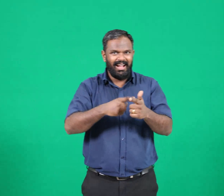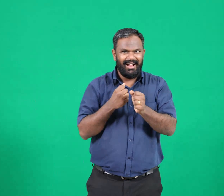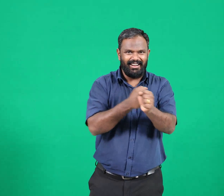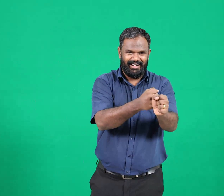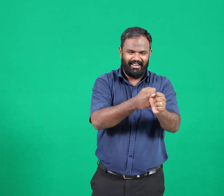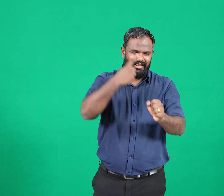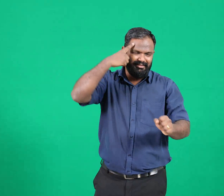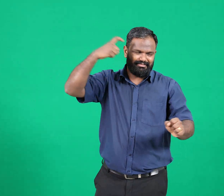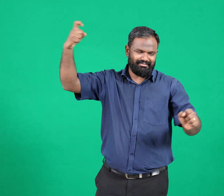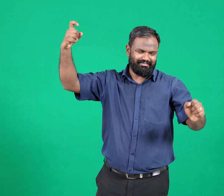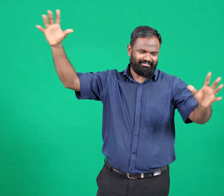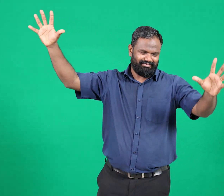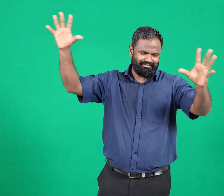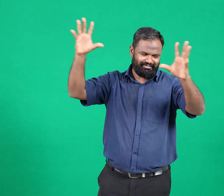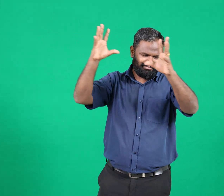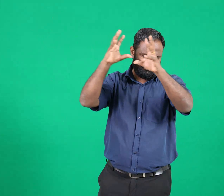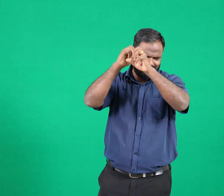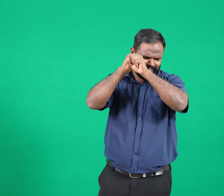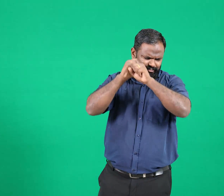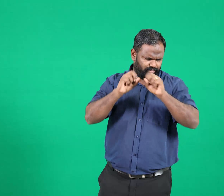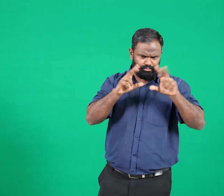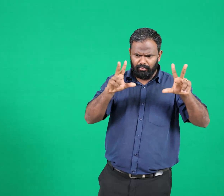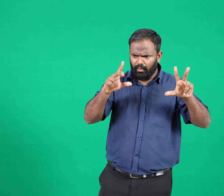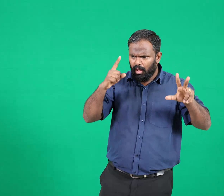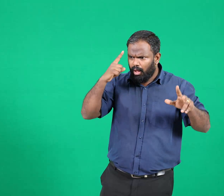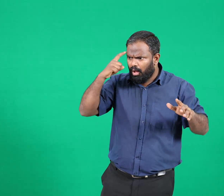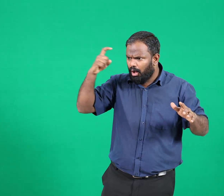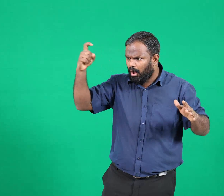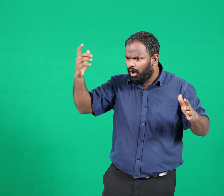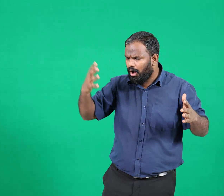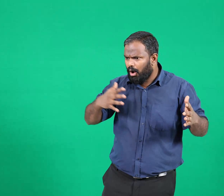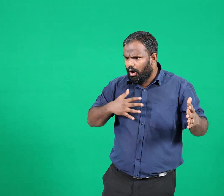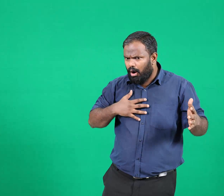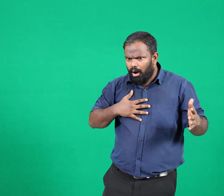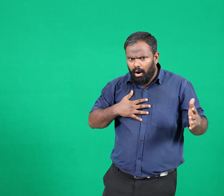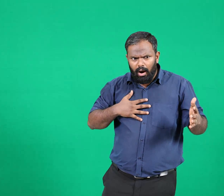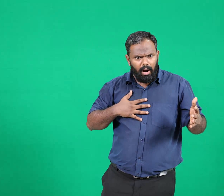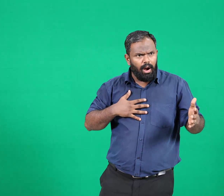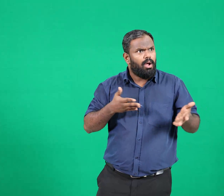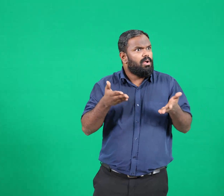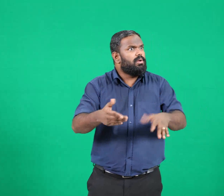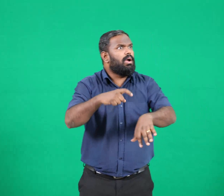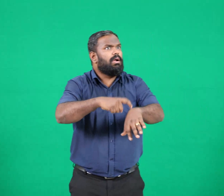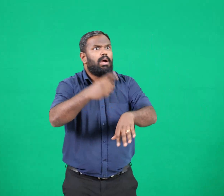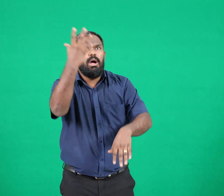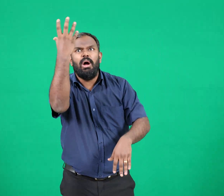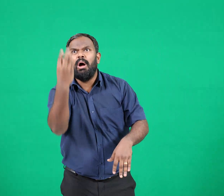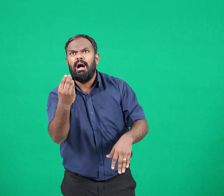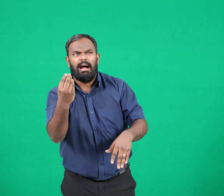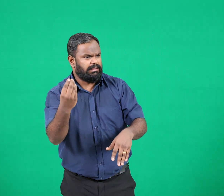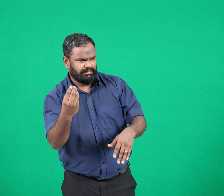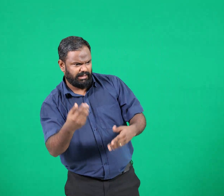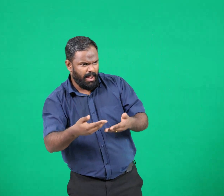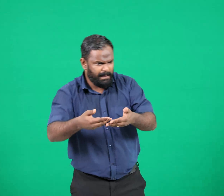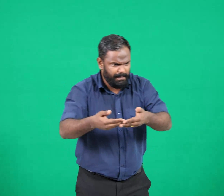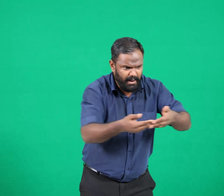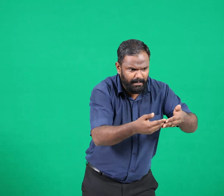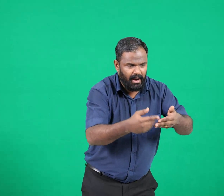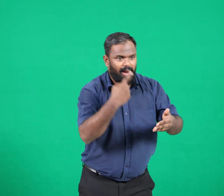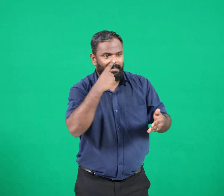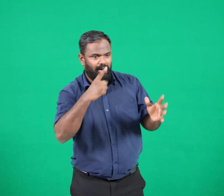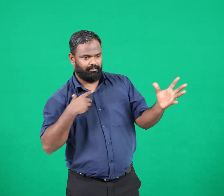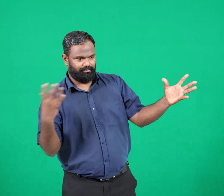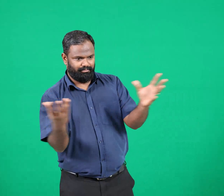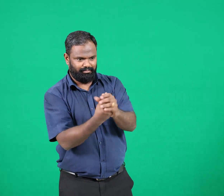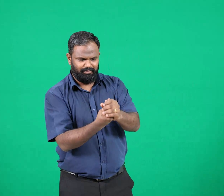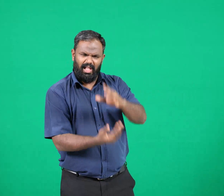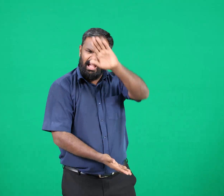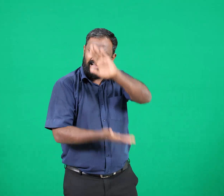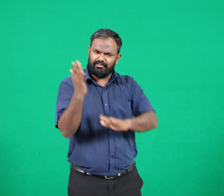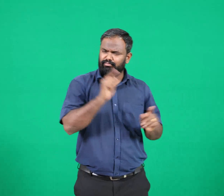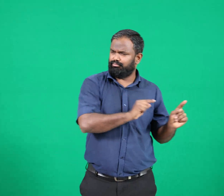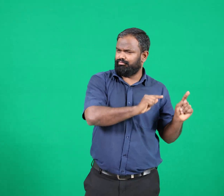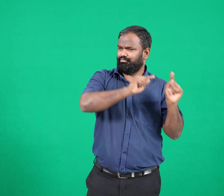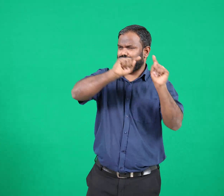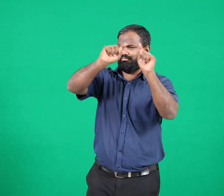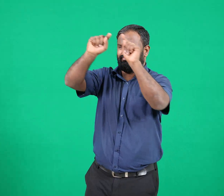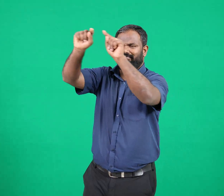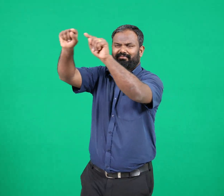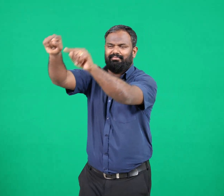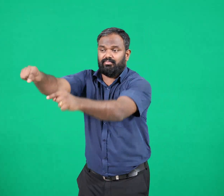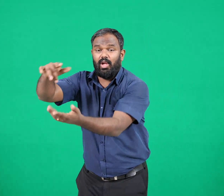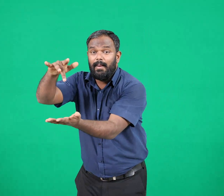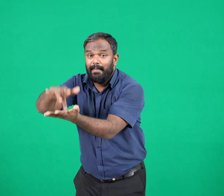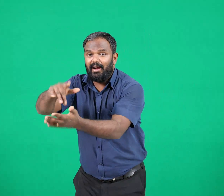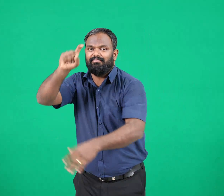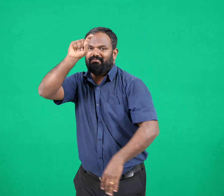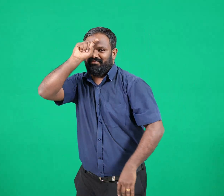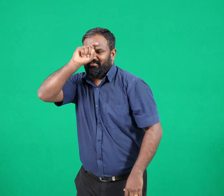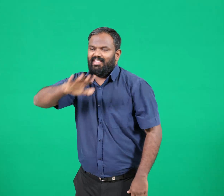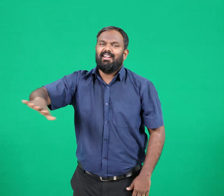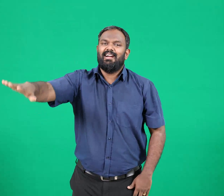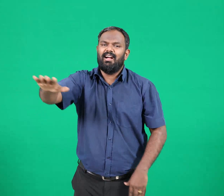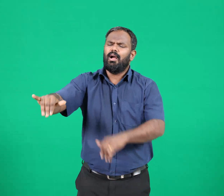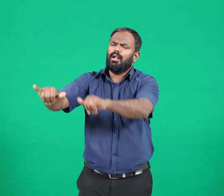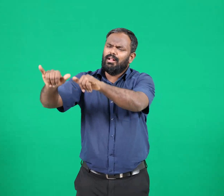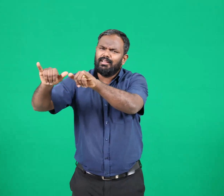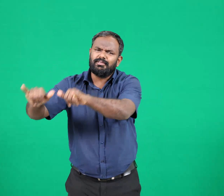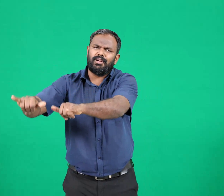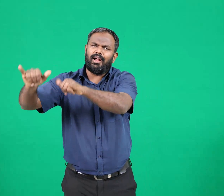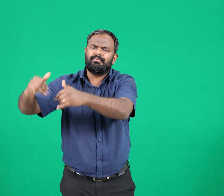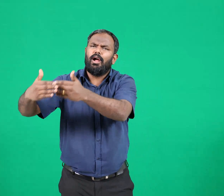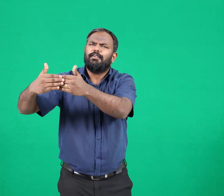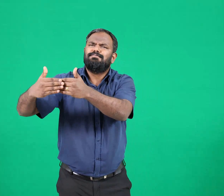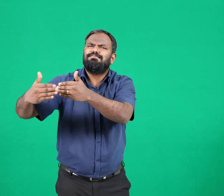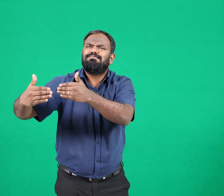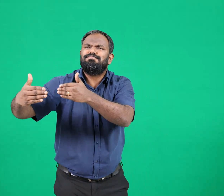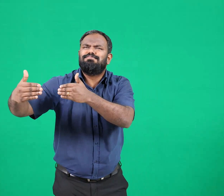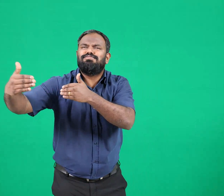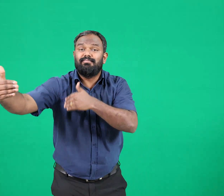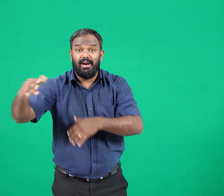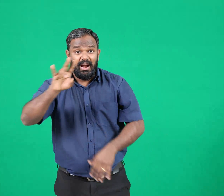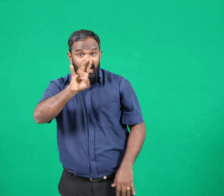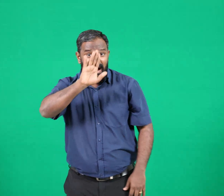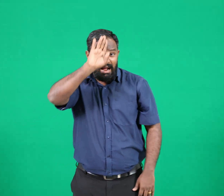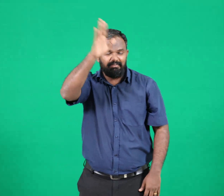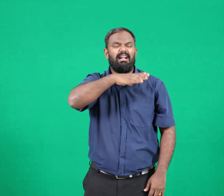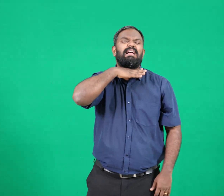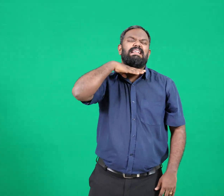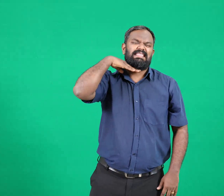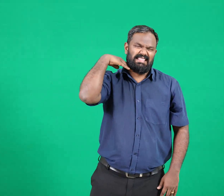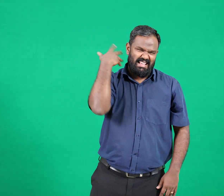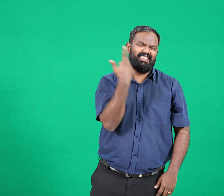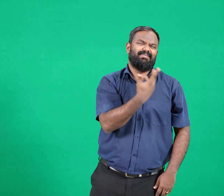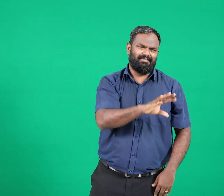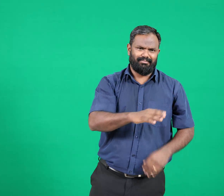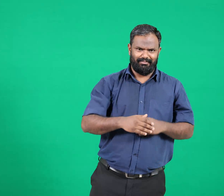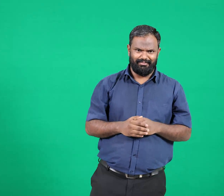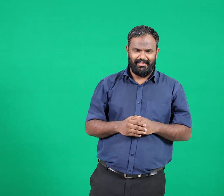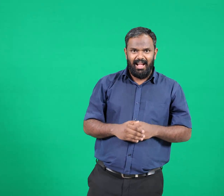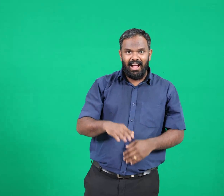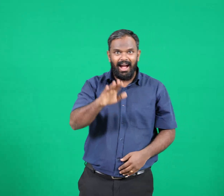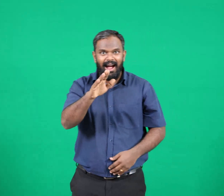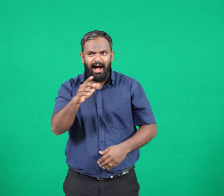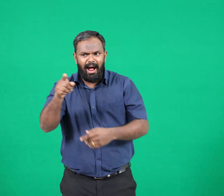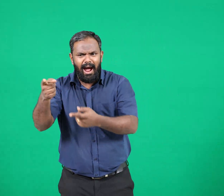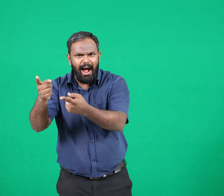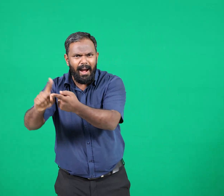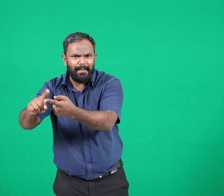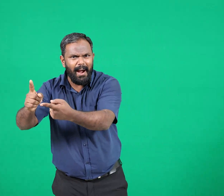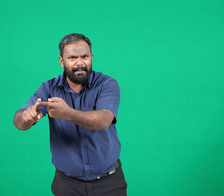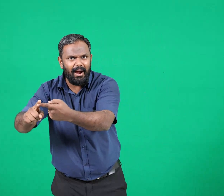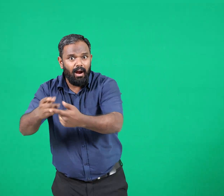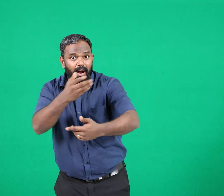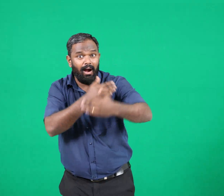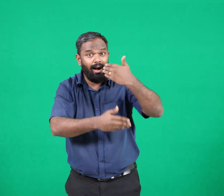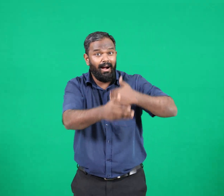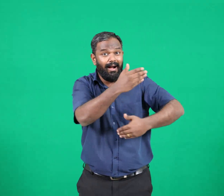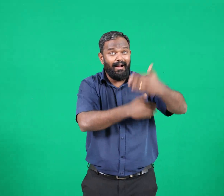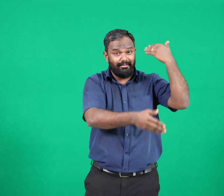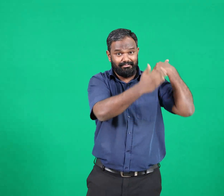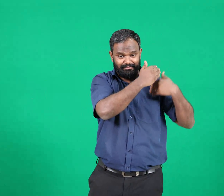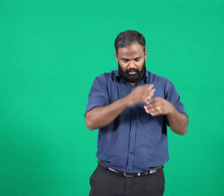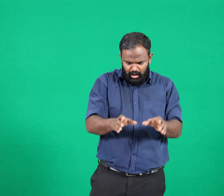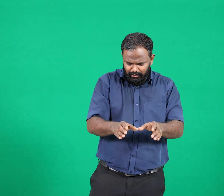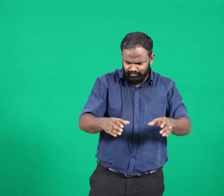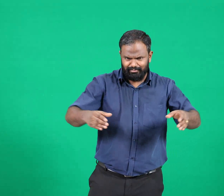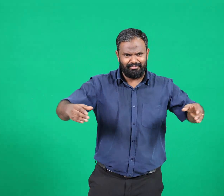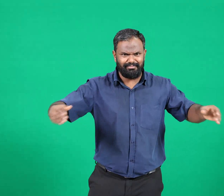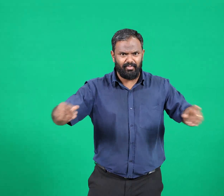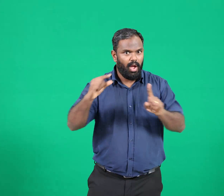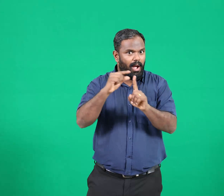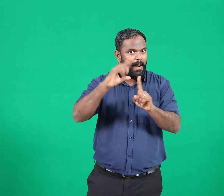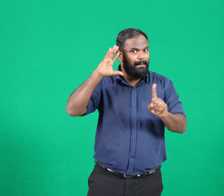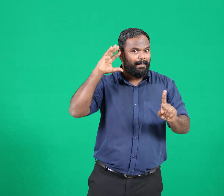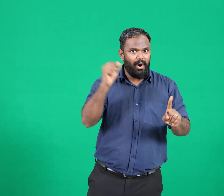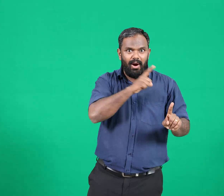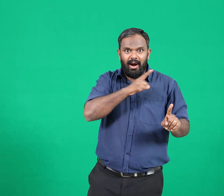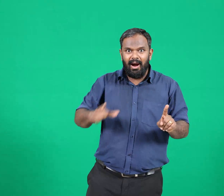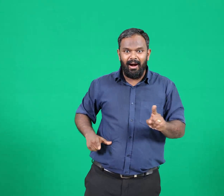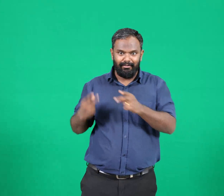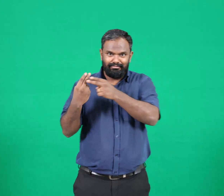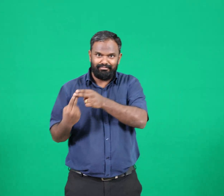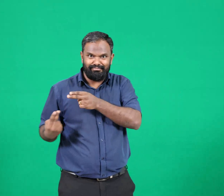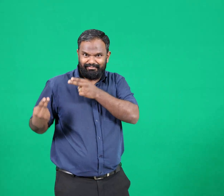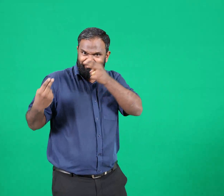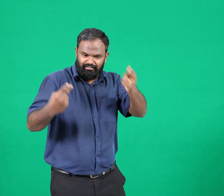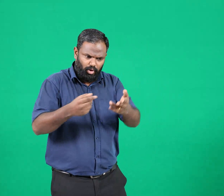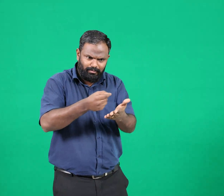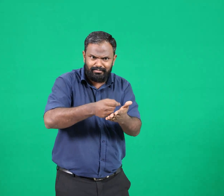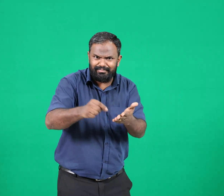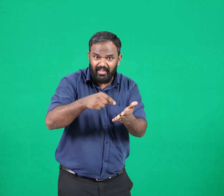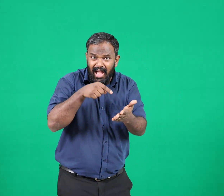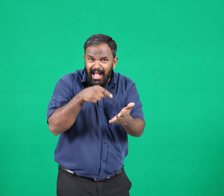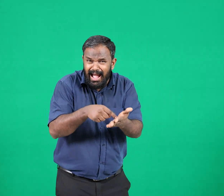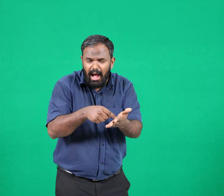So he got up, took the Child and His mother by night, and withdrew to Egypt, where he stayed until the death of Herod.